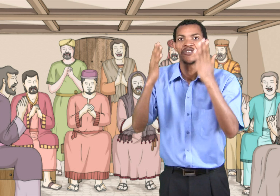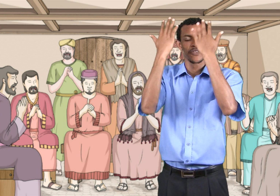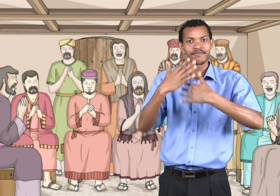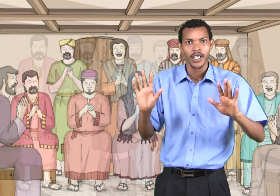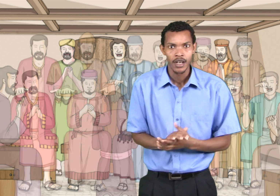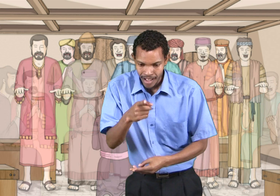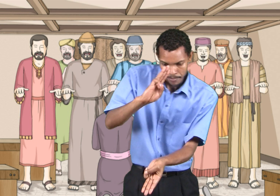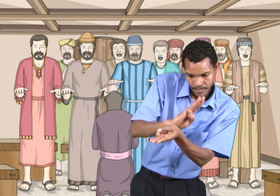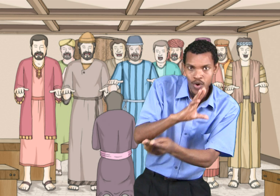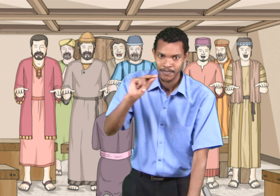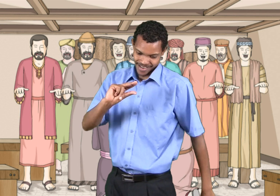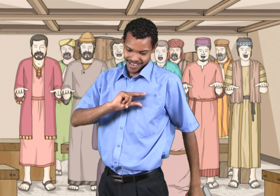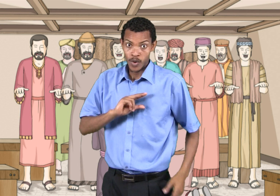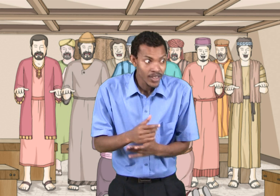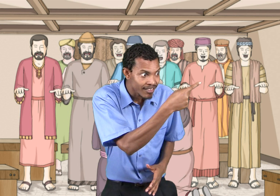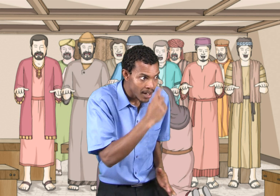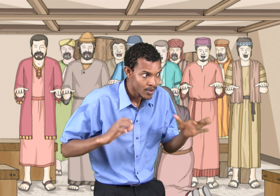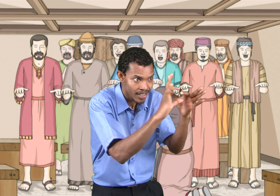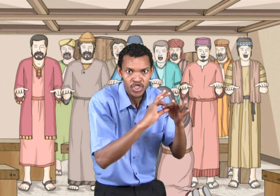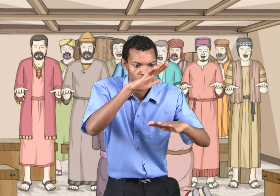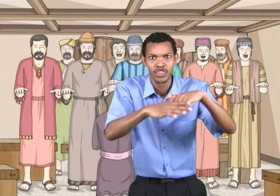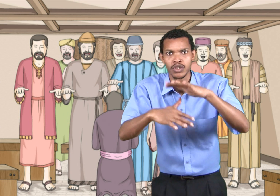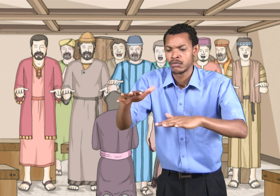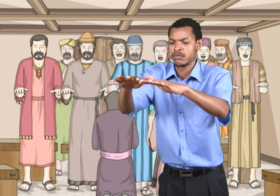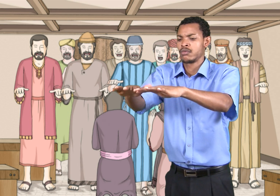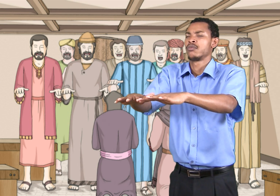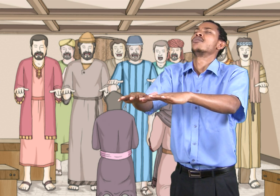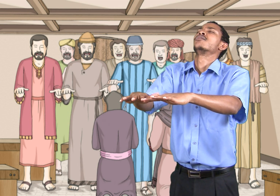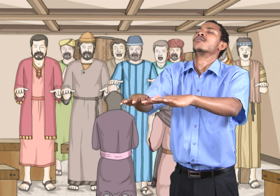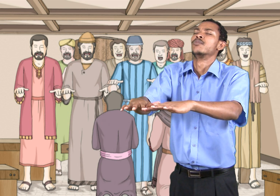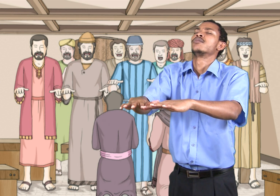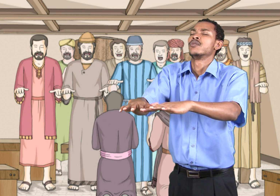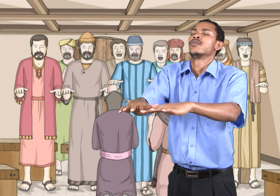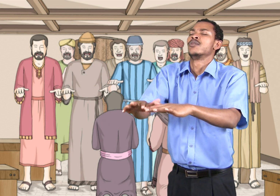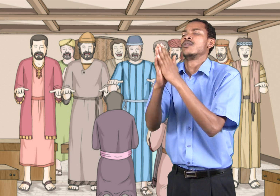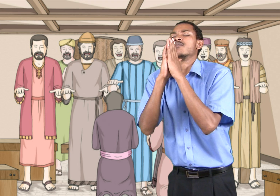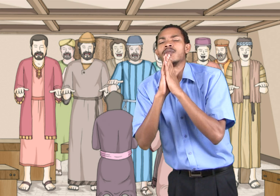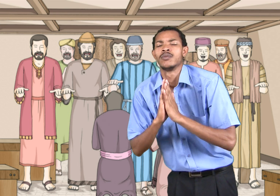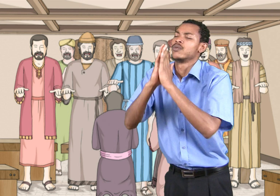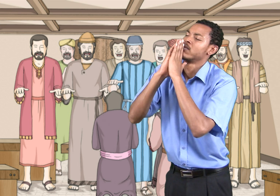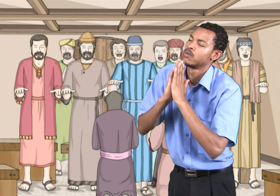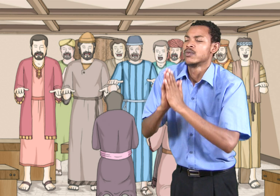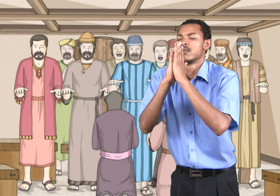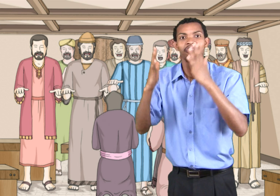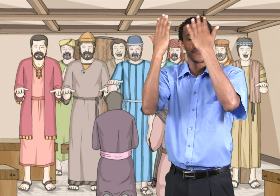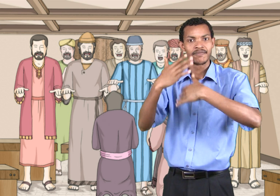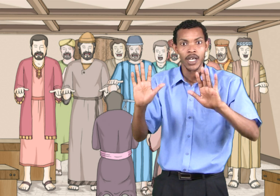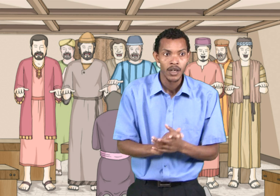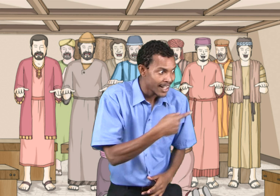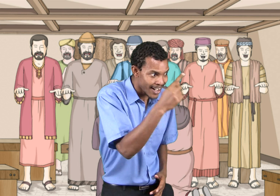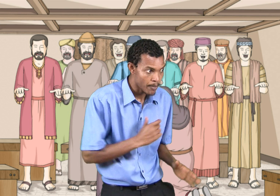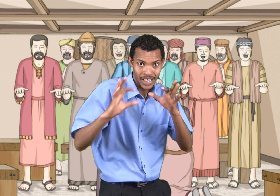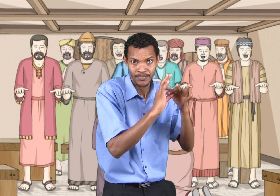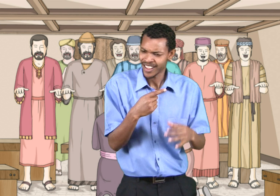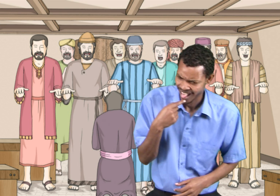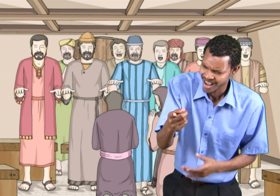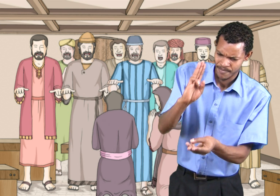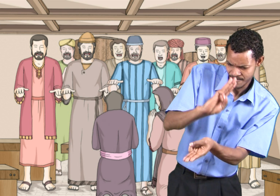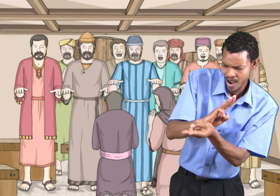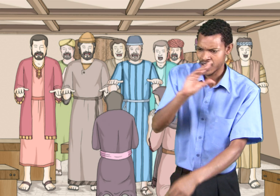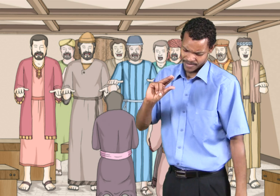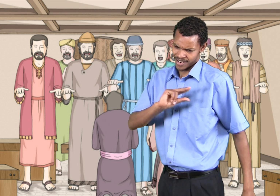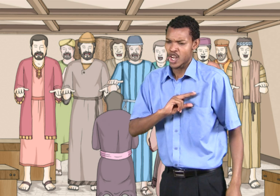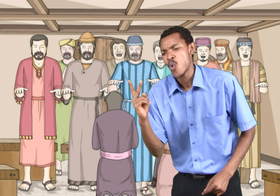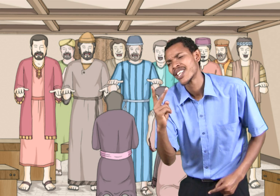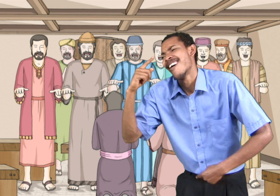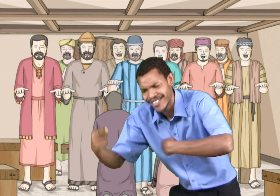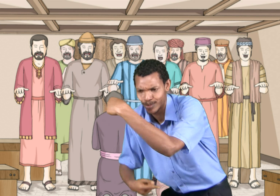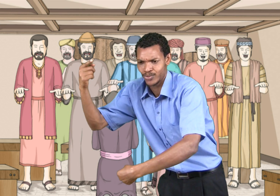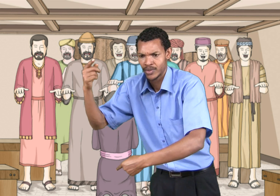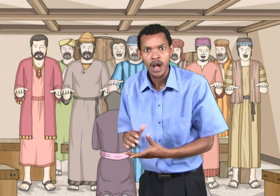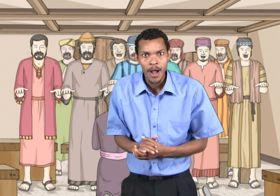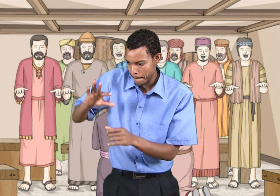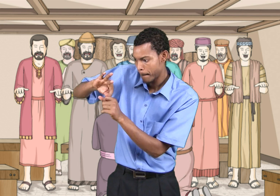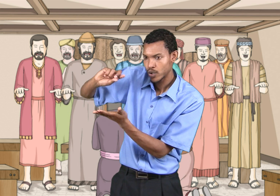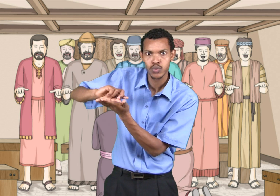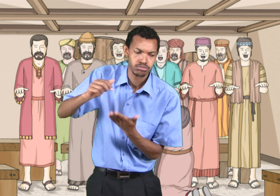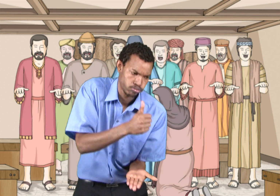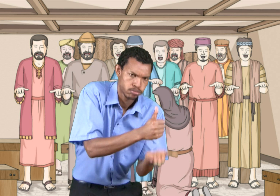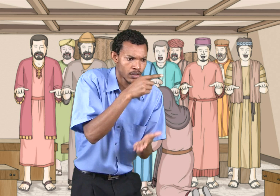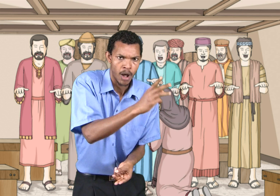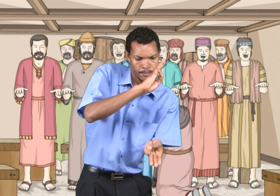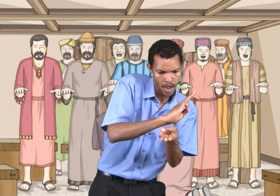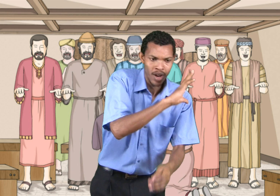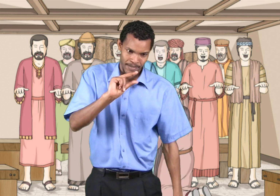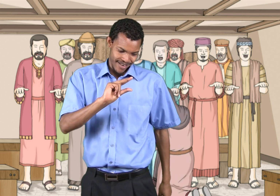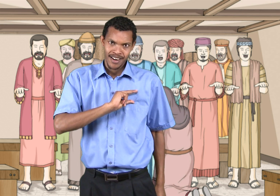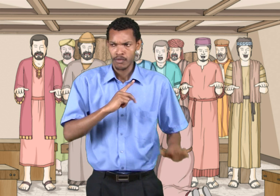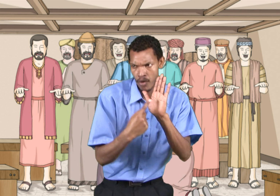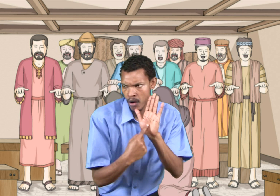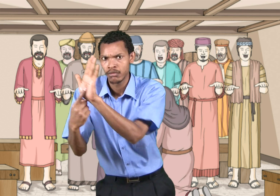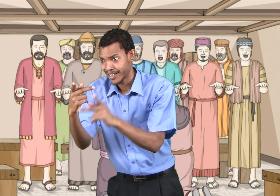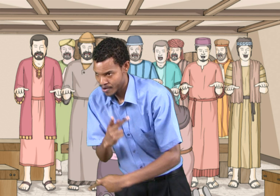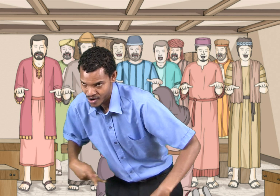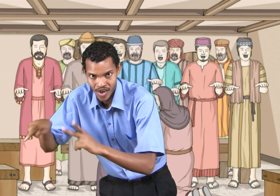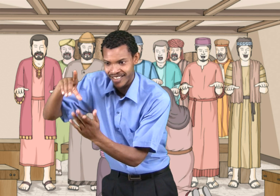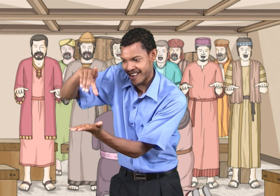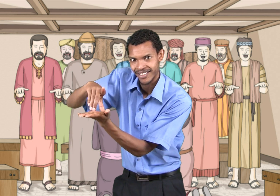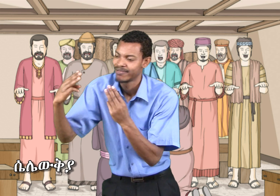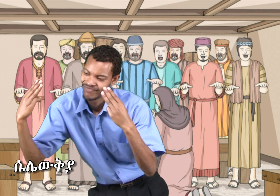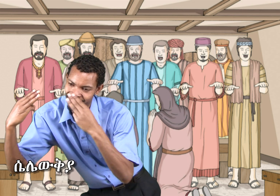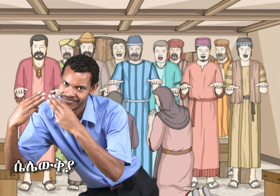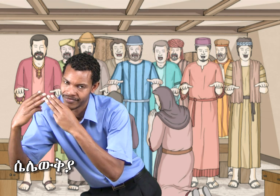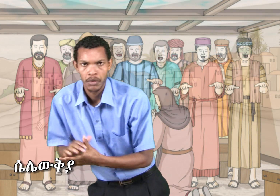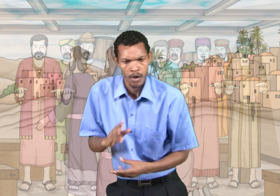And after they had fasted and prayed, they laid their hands on them and sent them off.